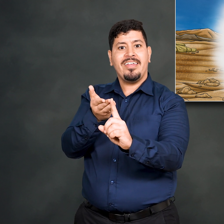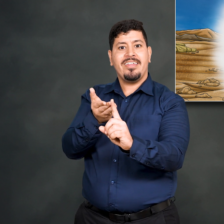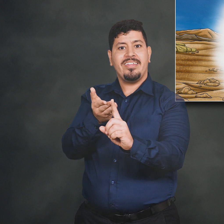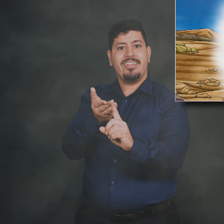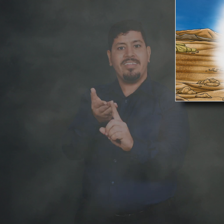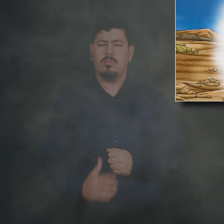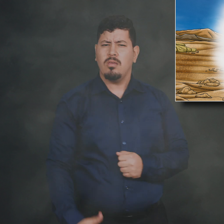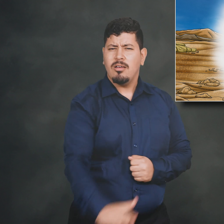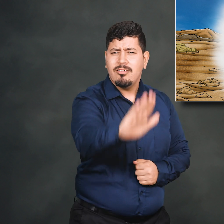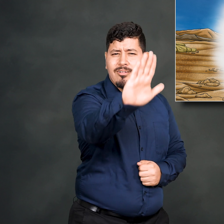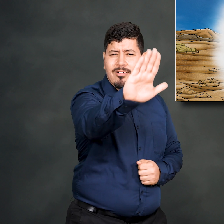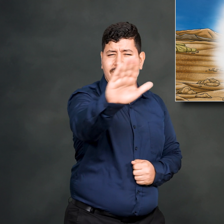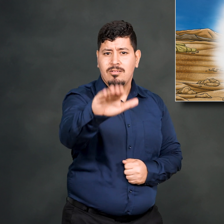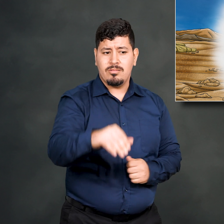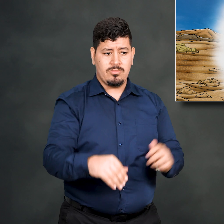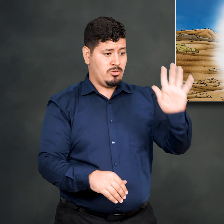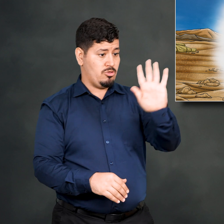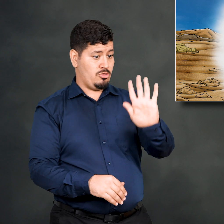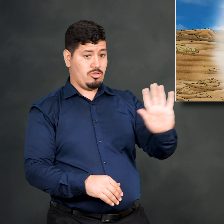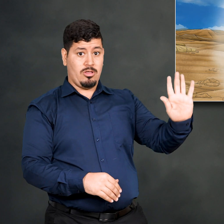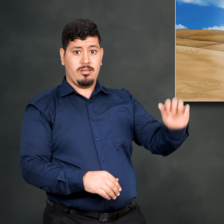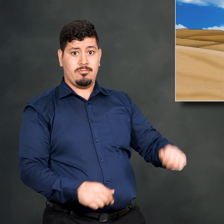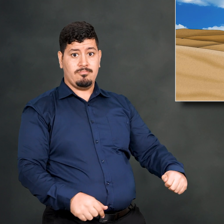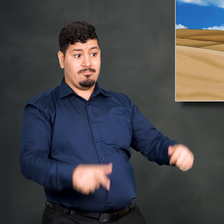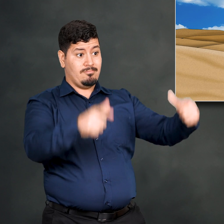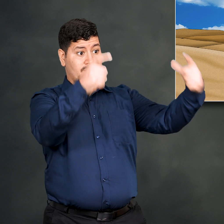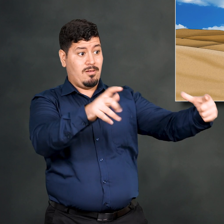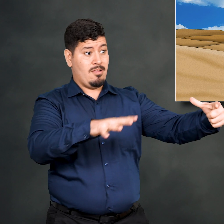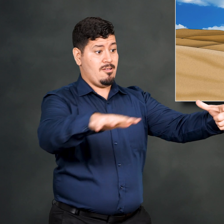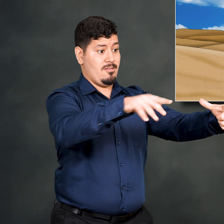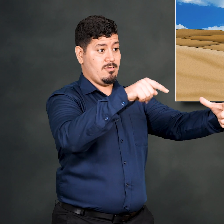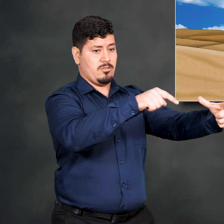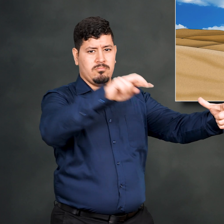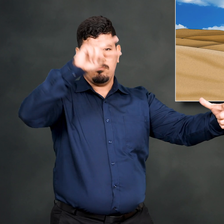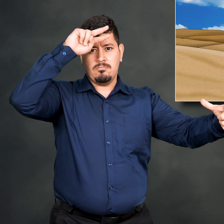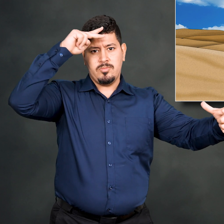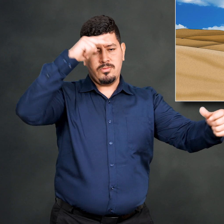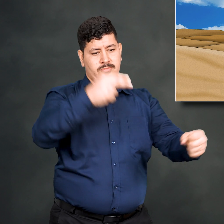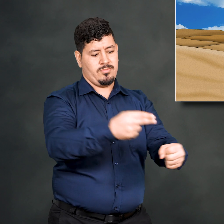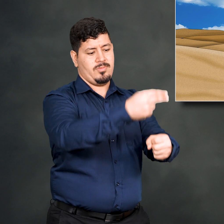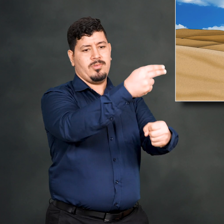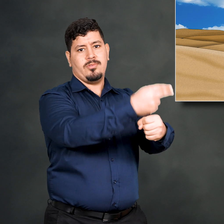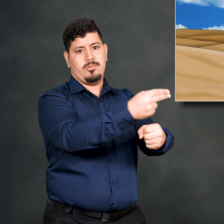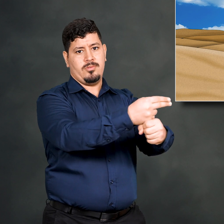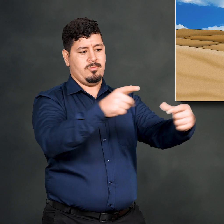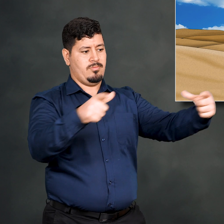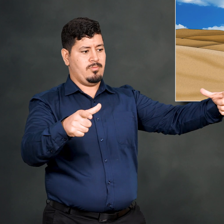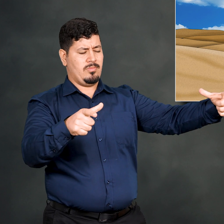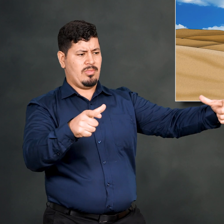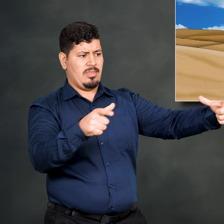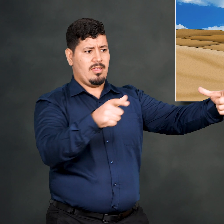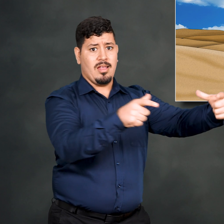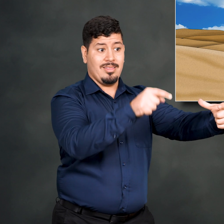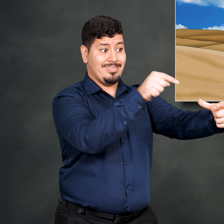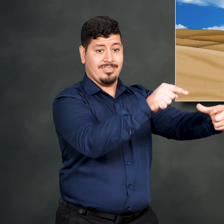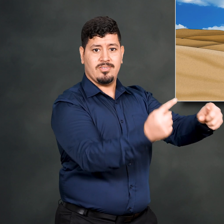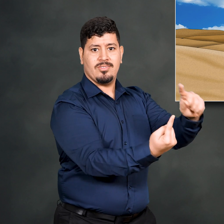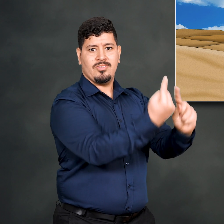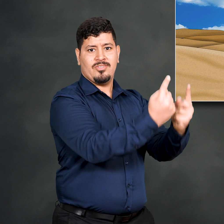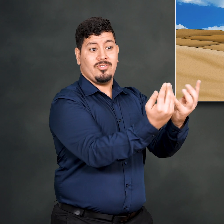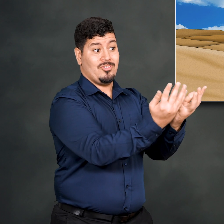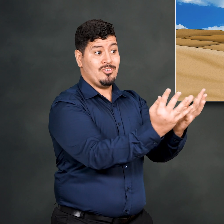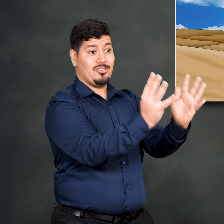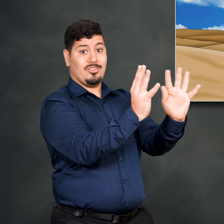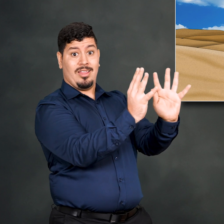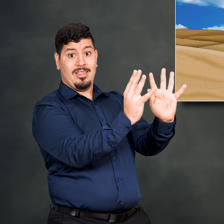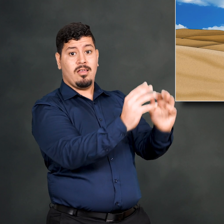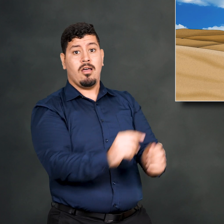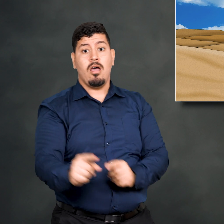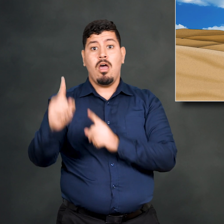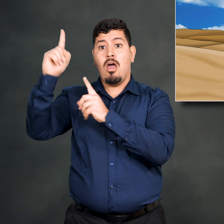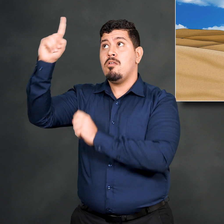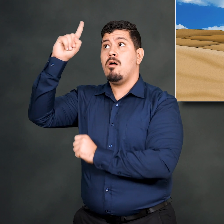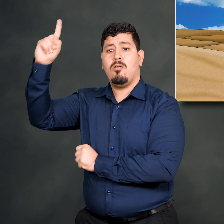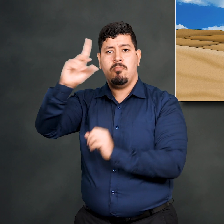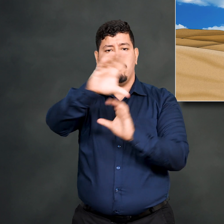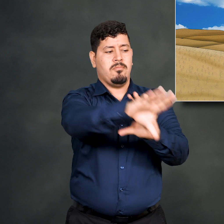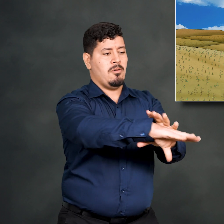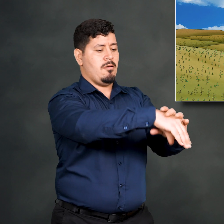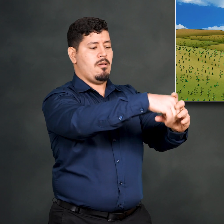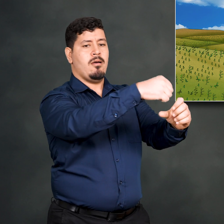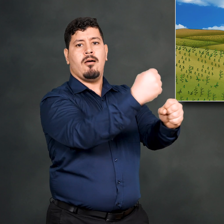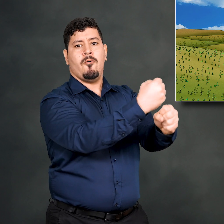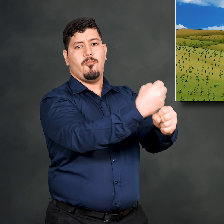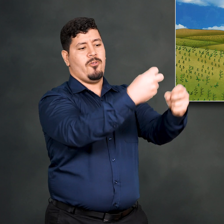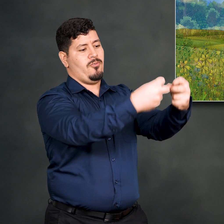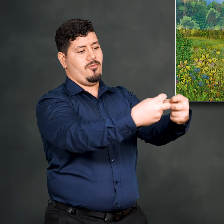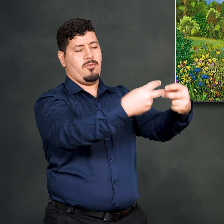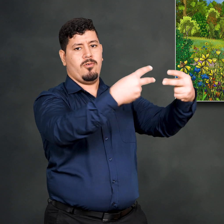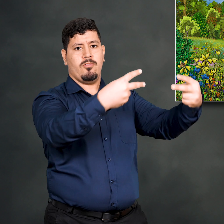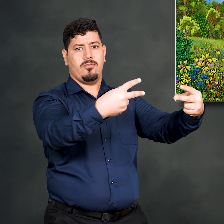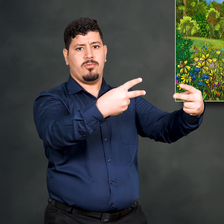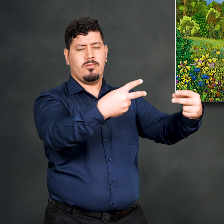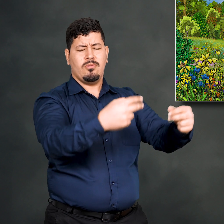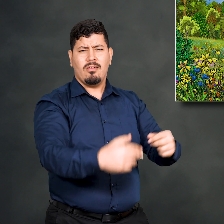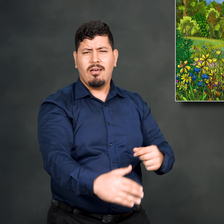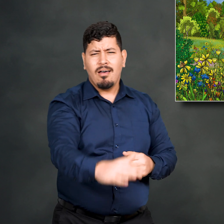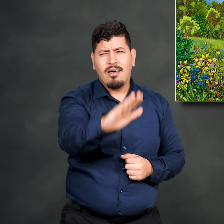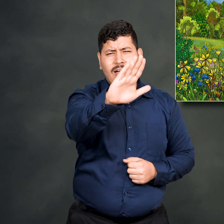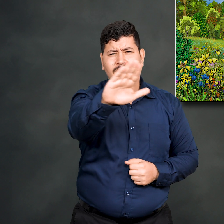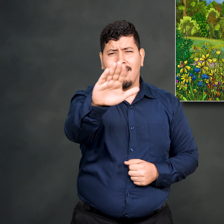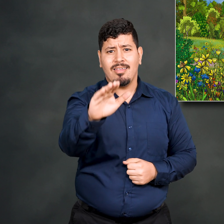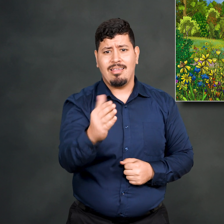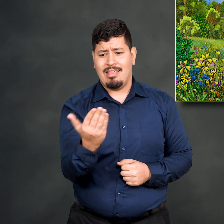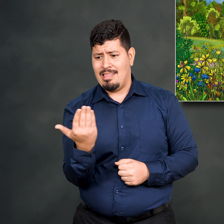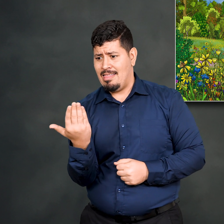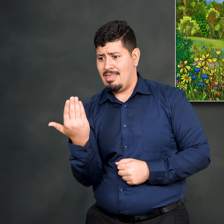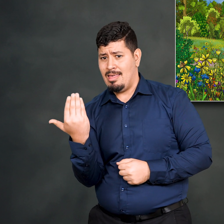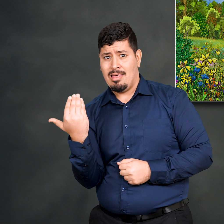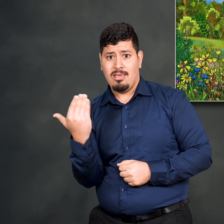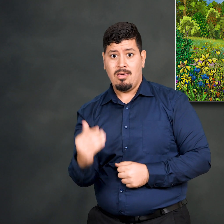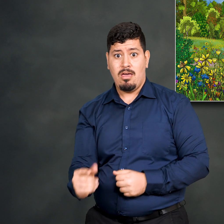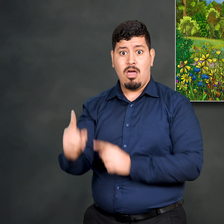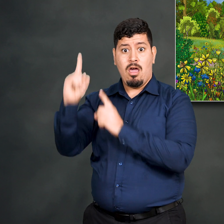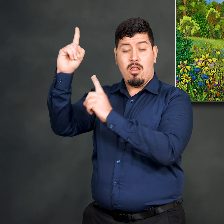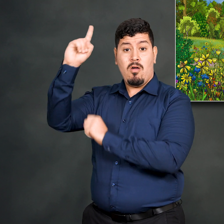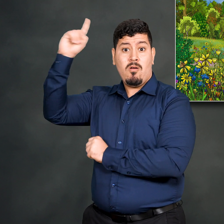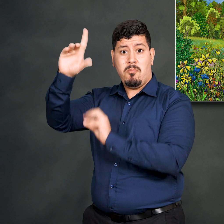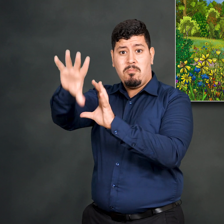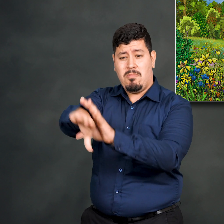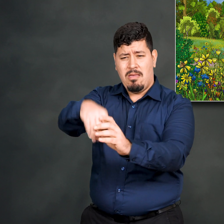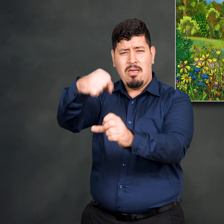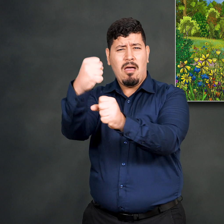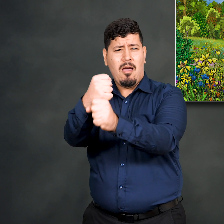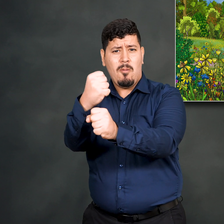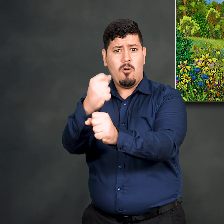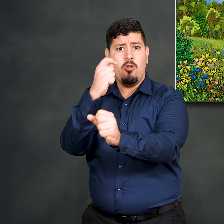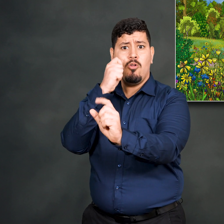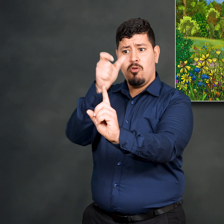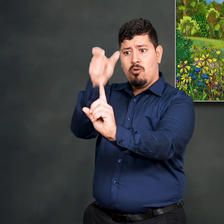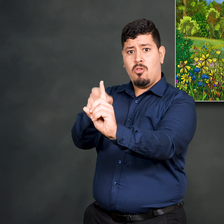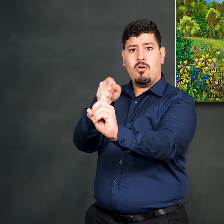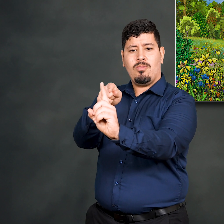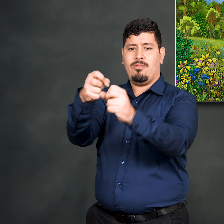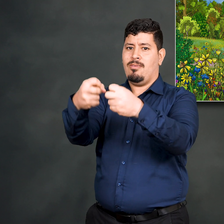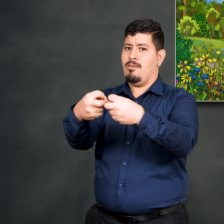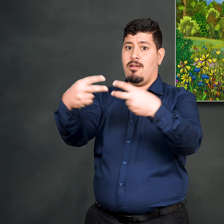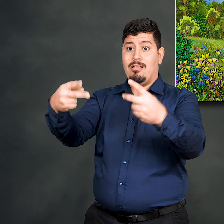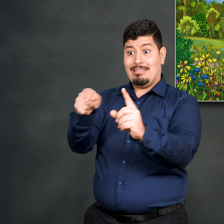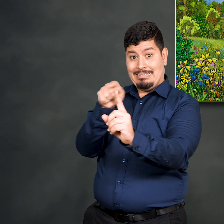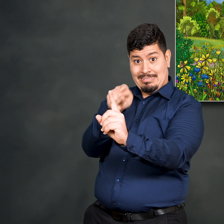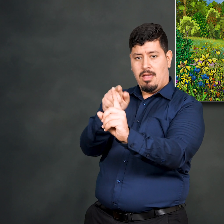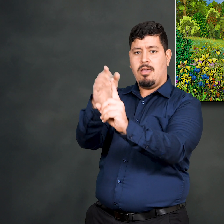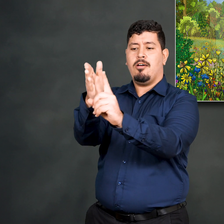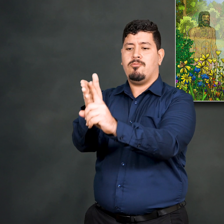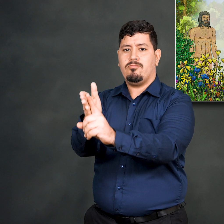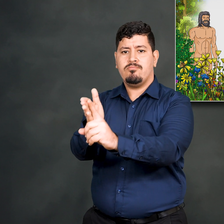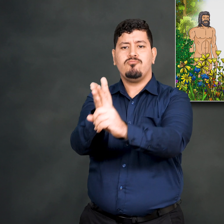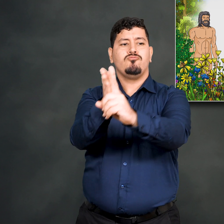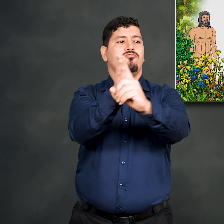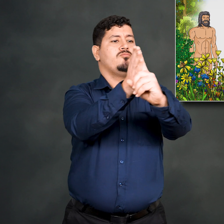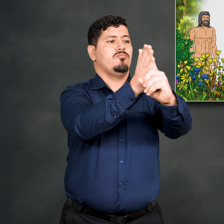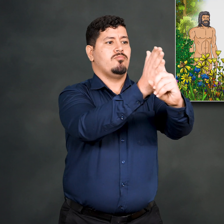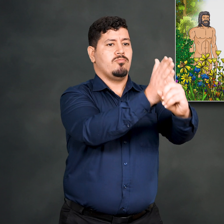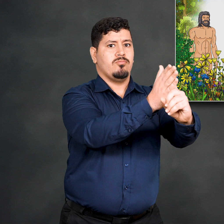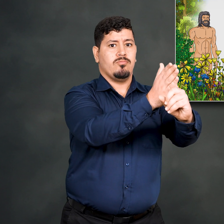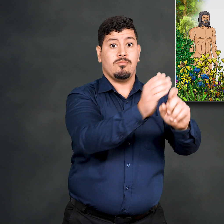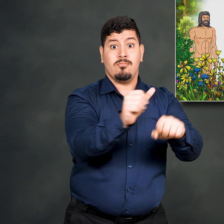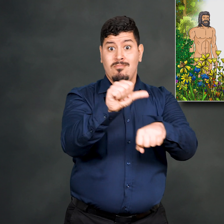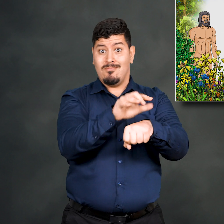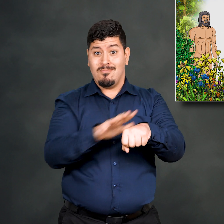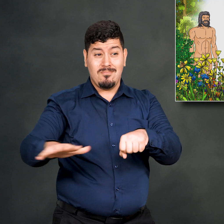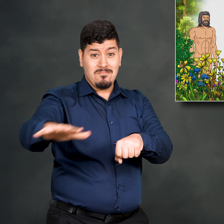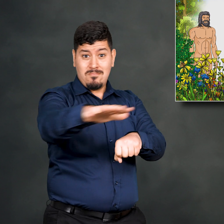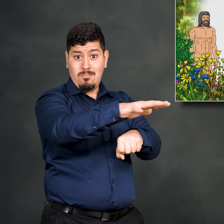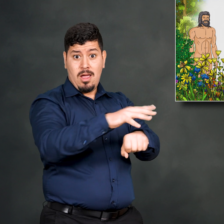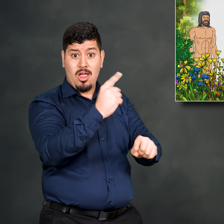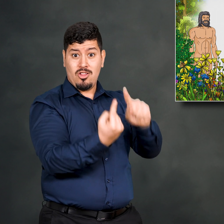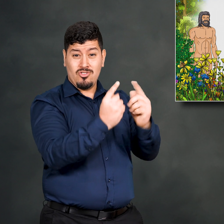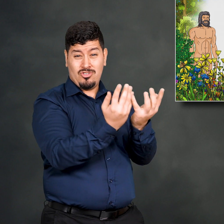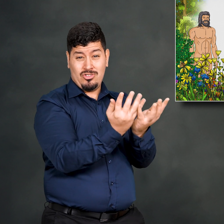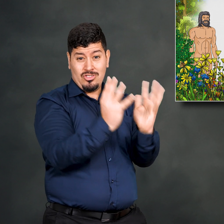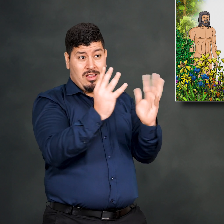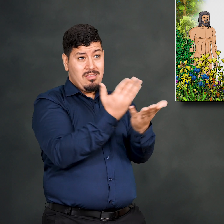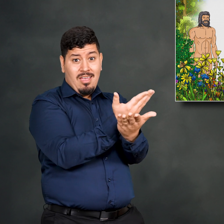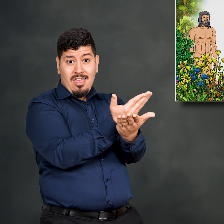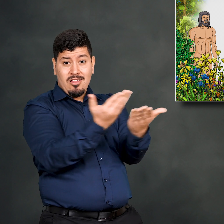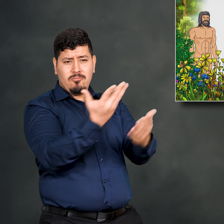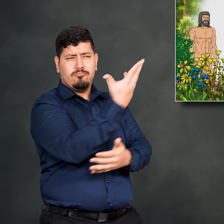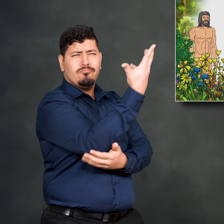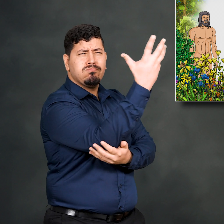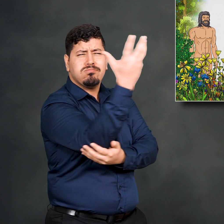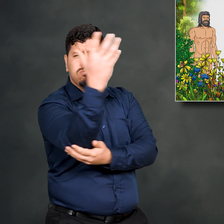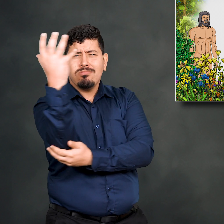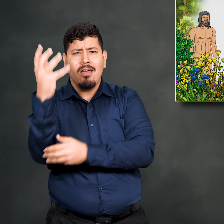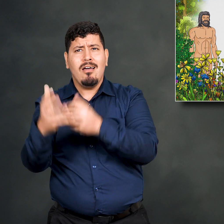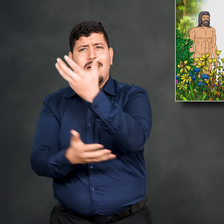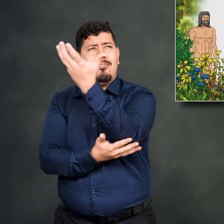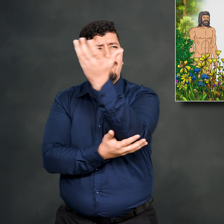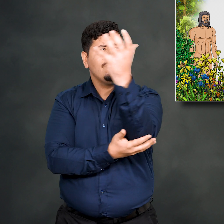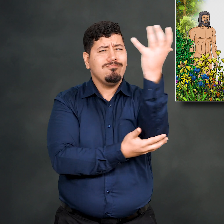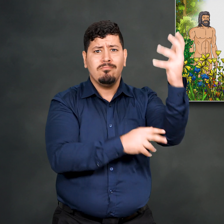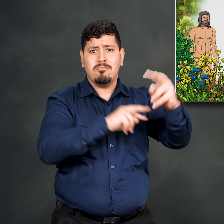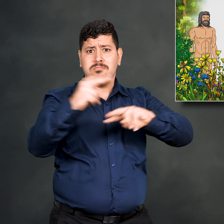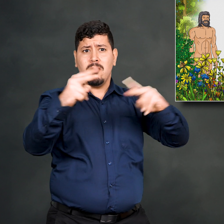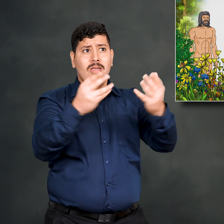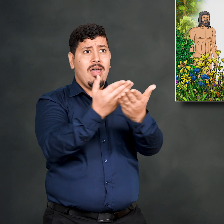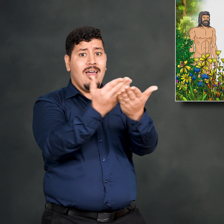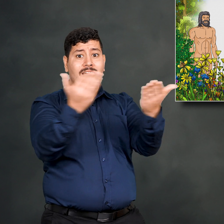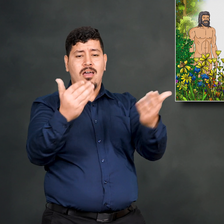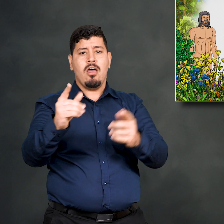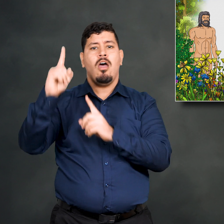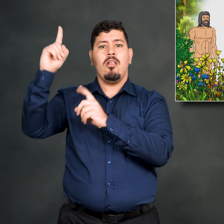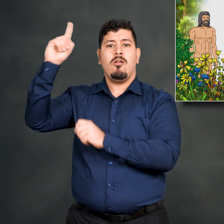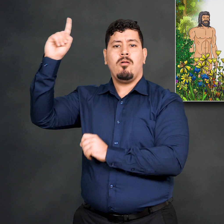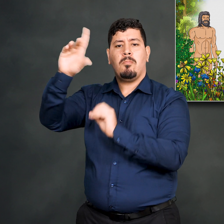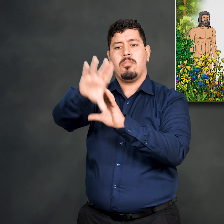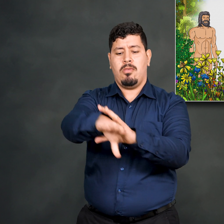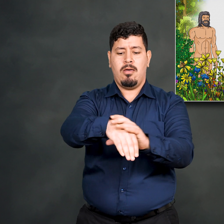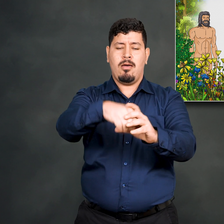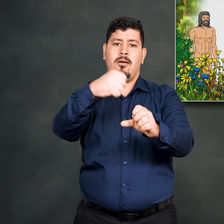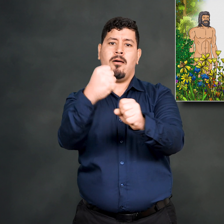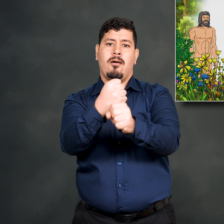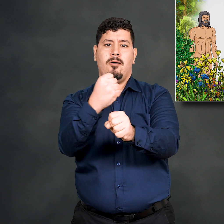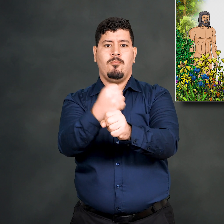And the LORD God planted a garden in Eden, in the east, where He placed the man He had formed.